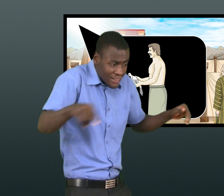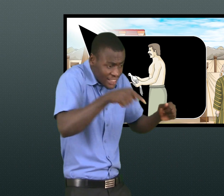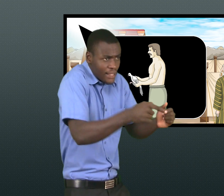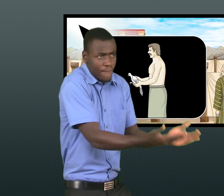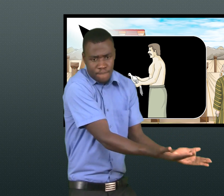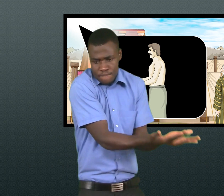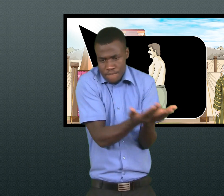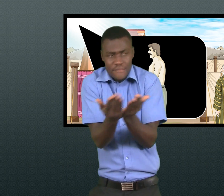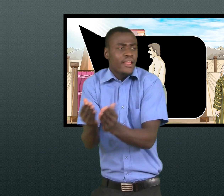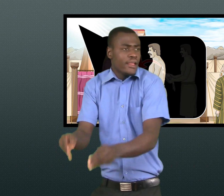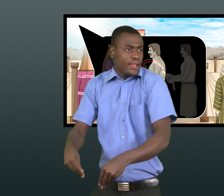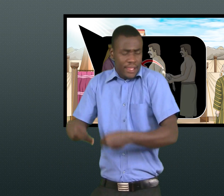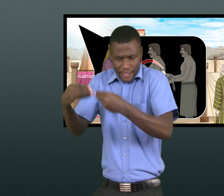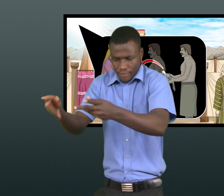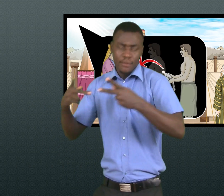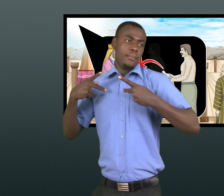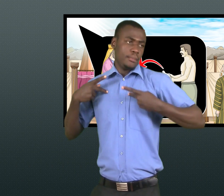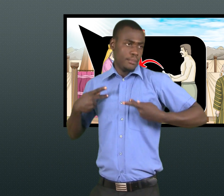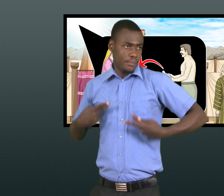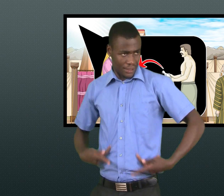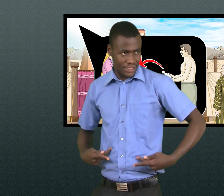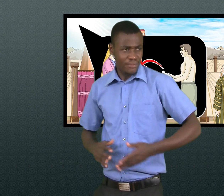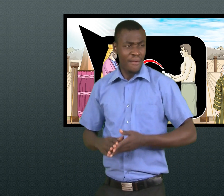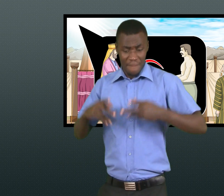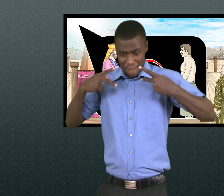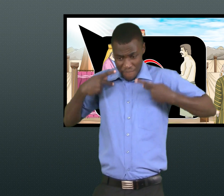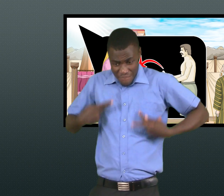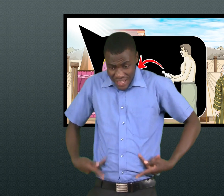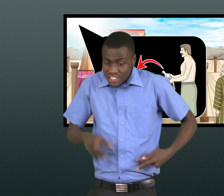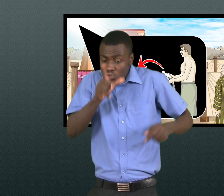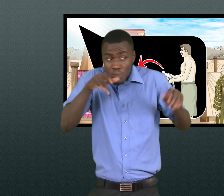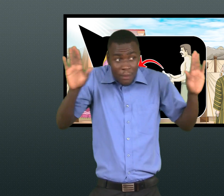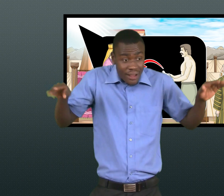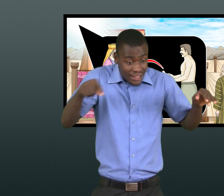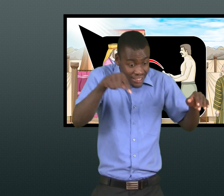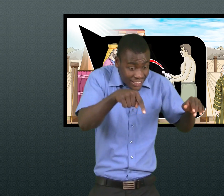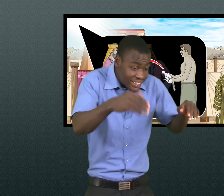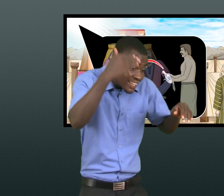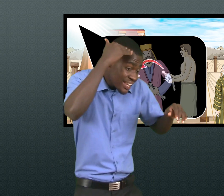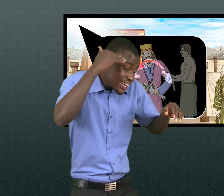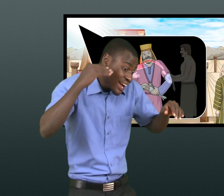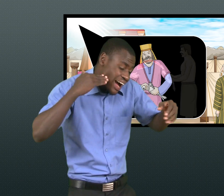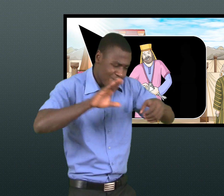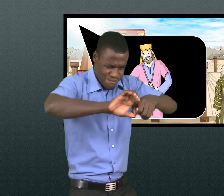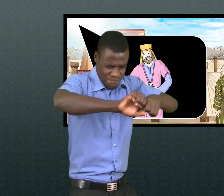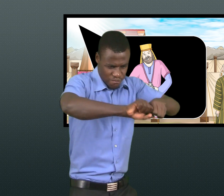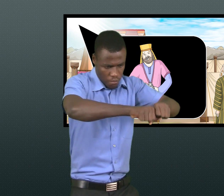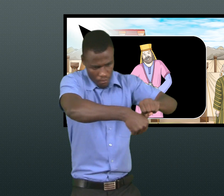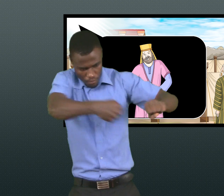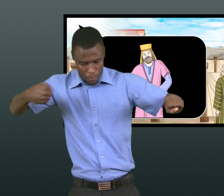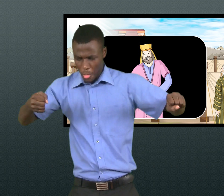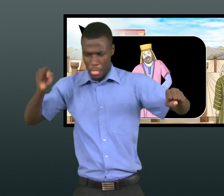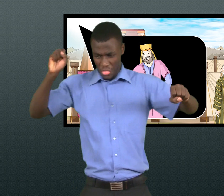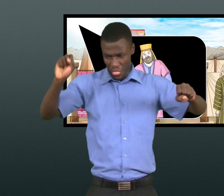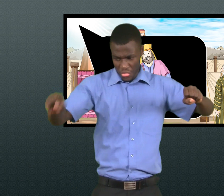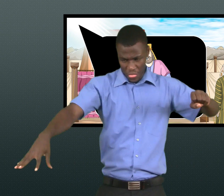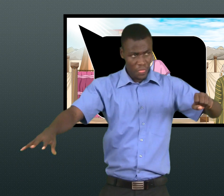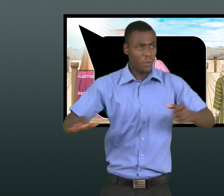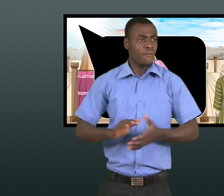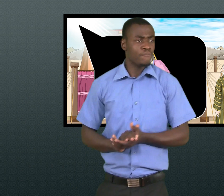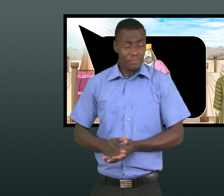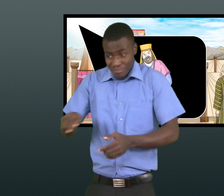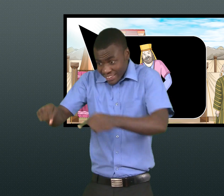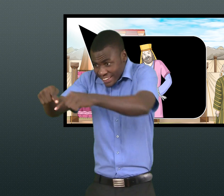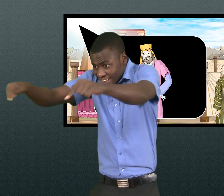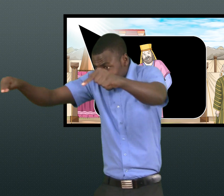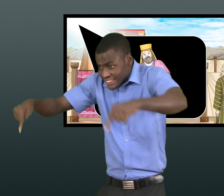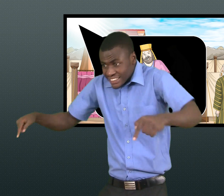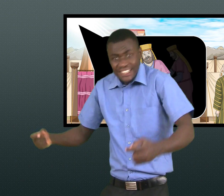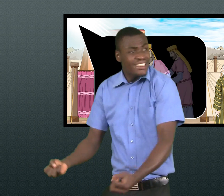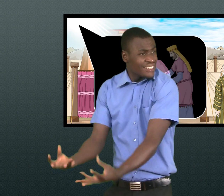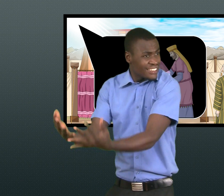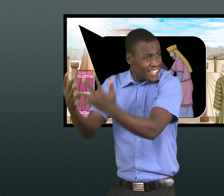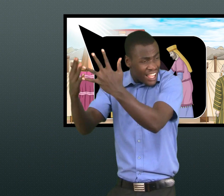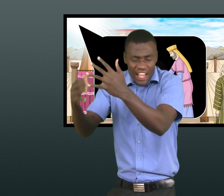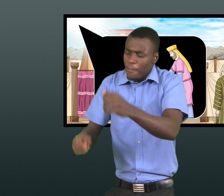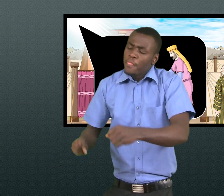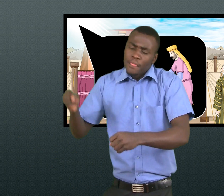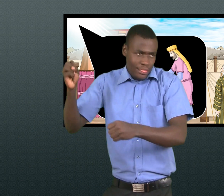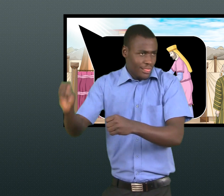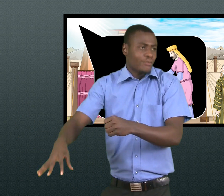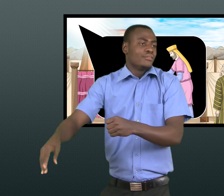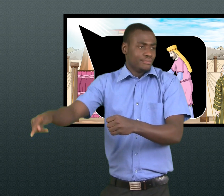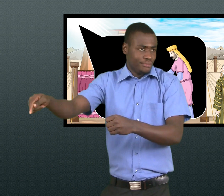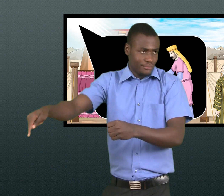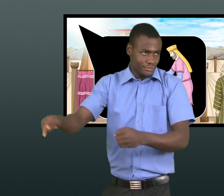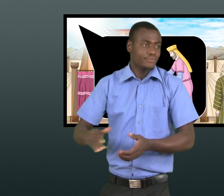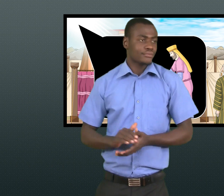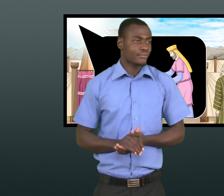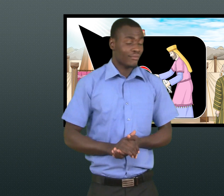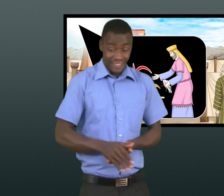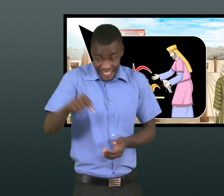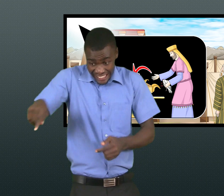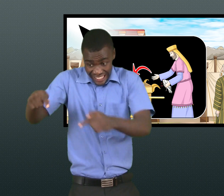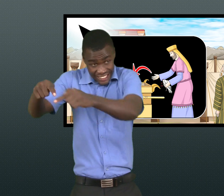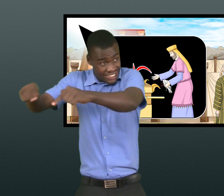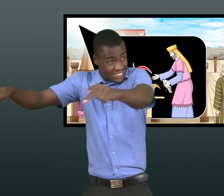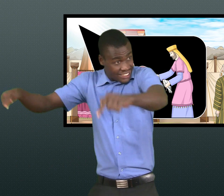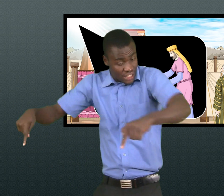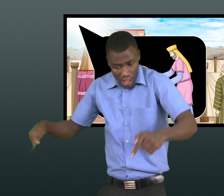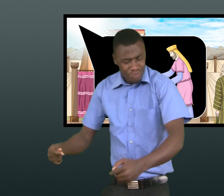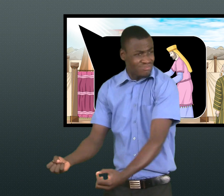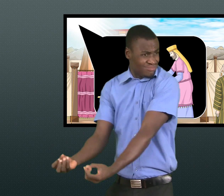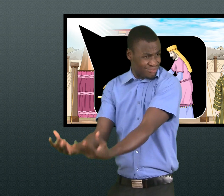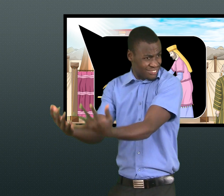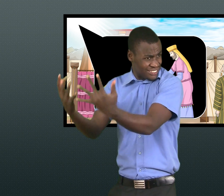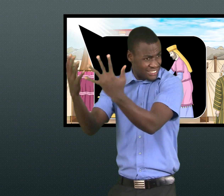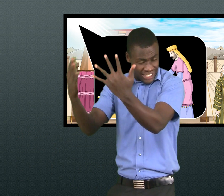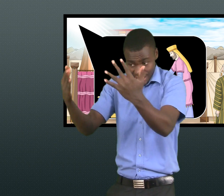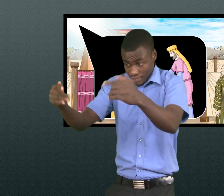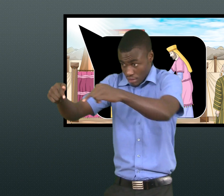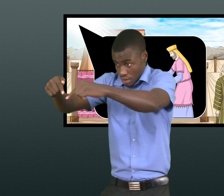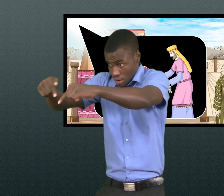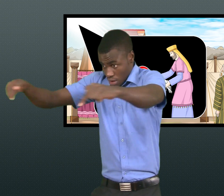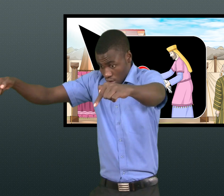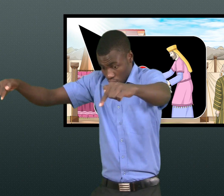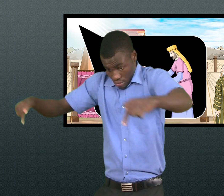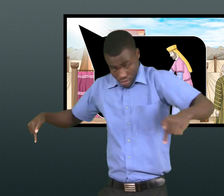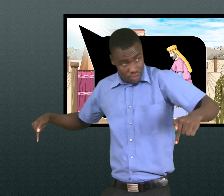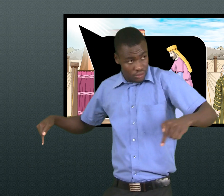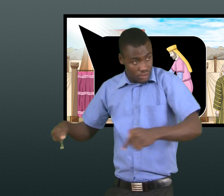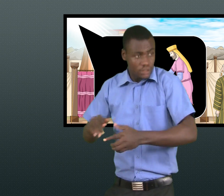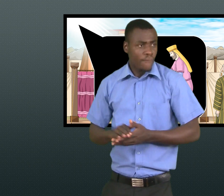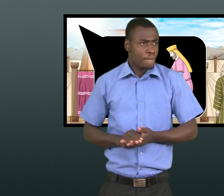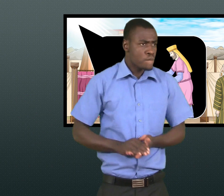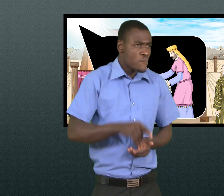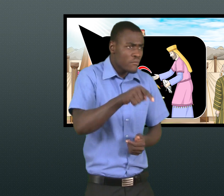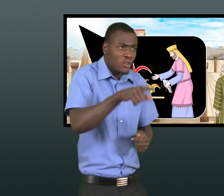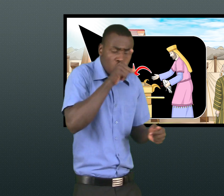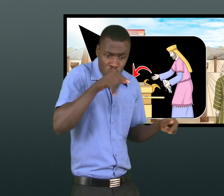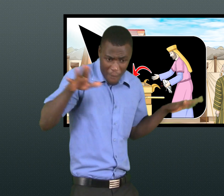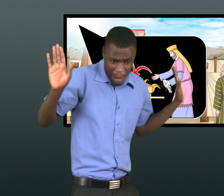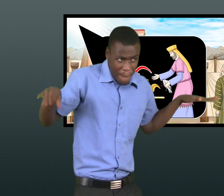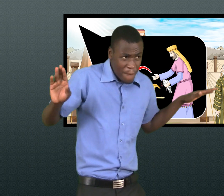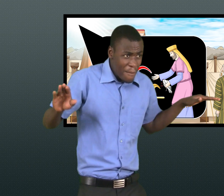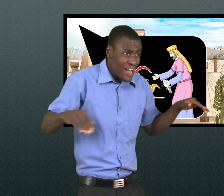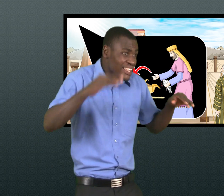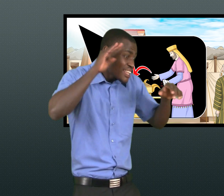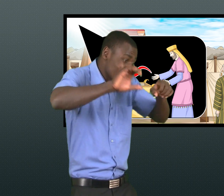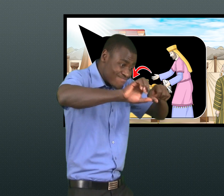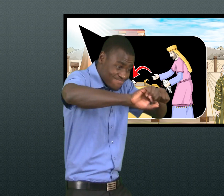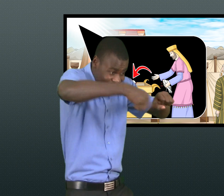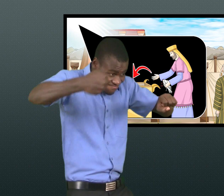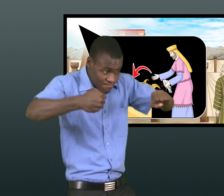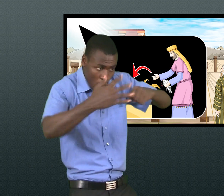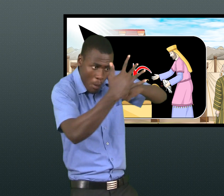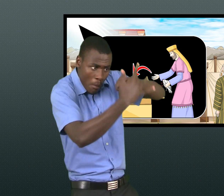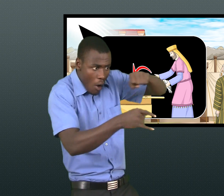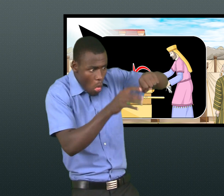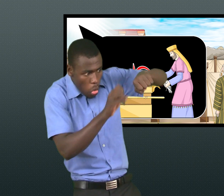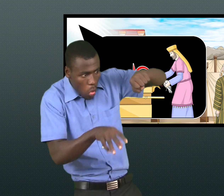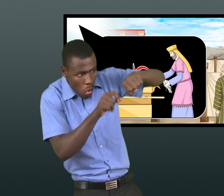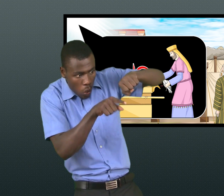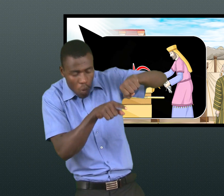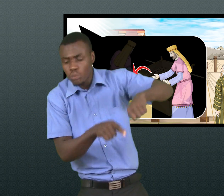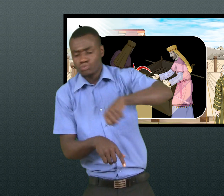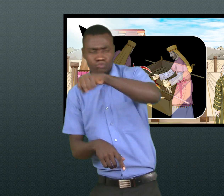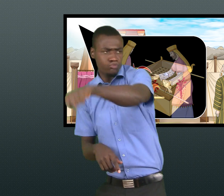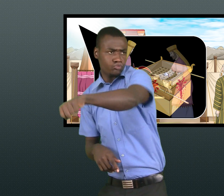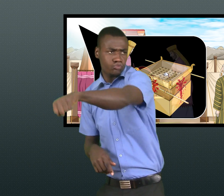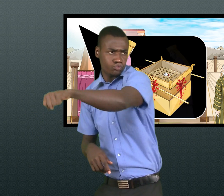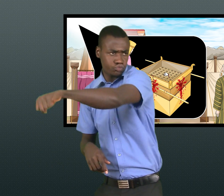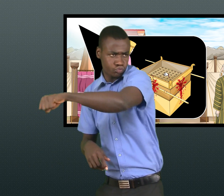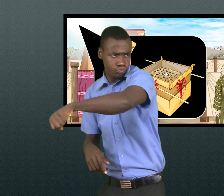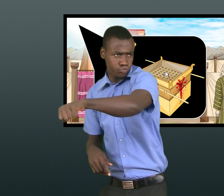Then the priest shall bring it to the altar, twist off its head, and burn it on the altar;